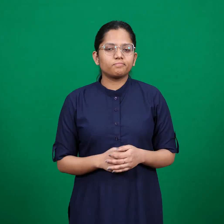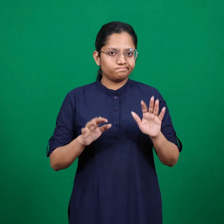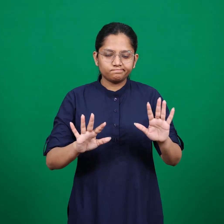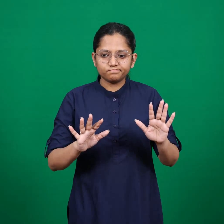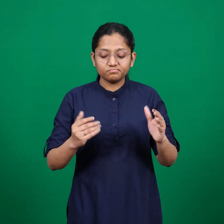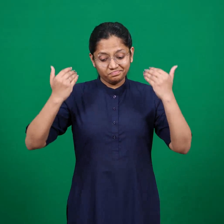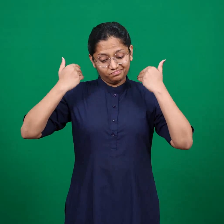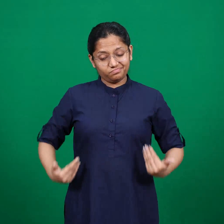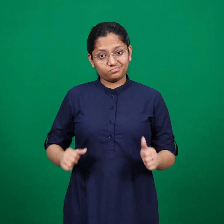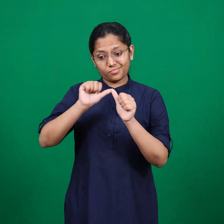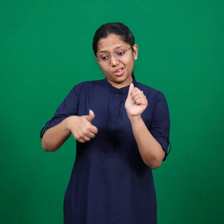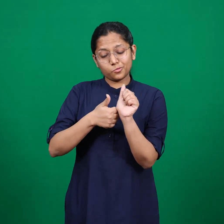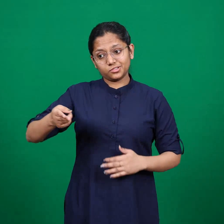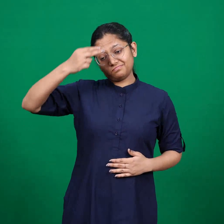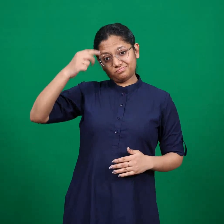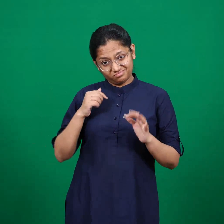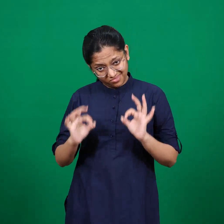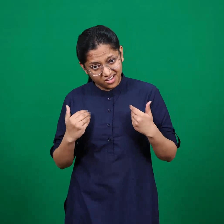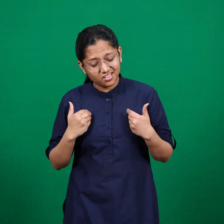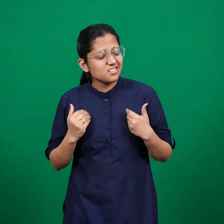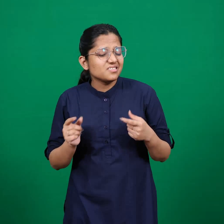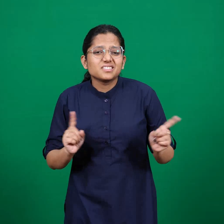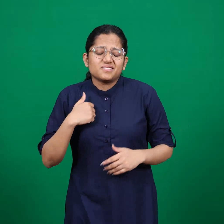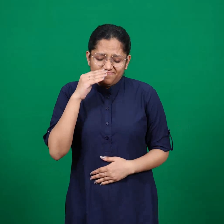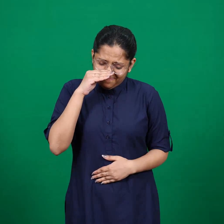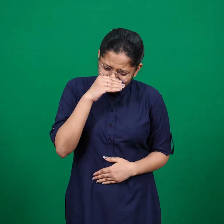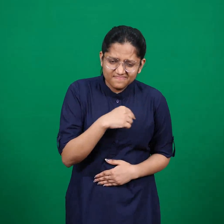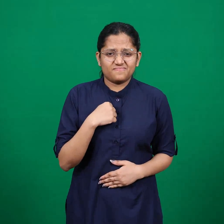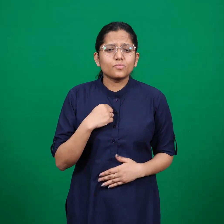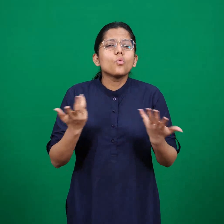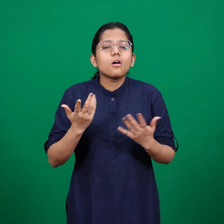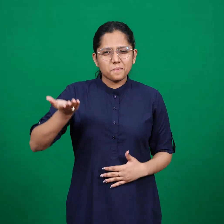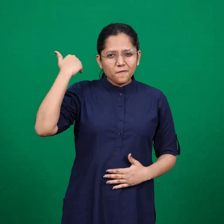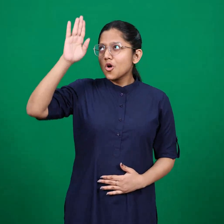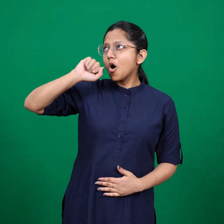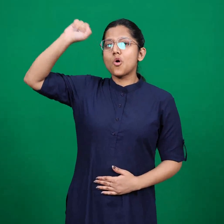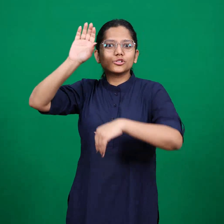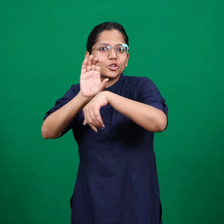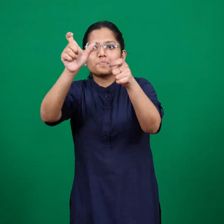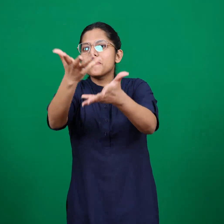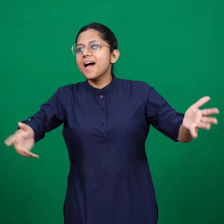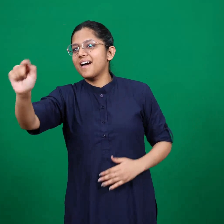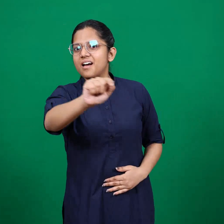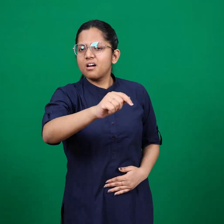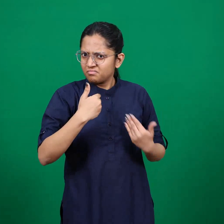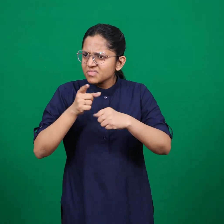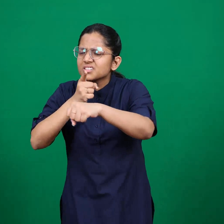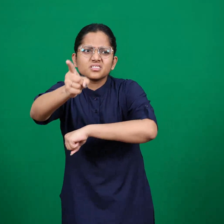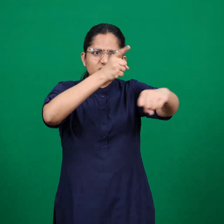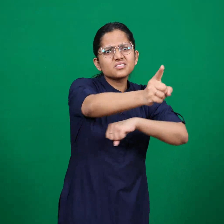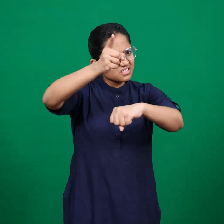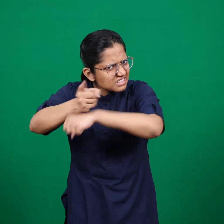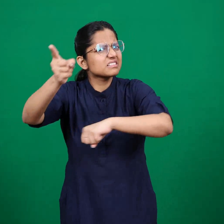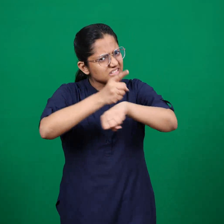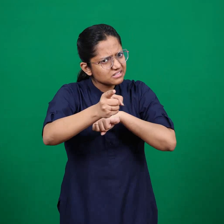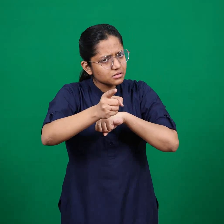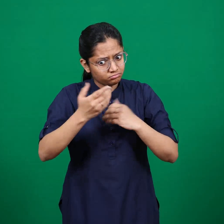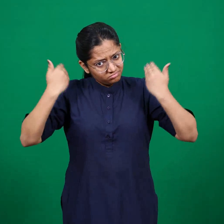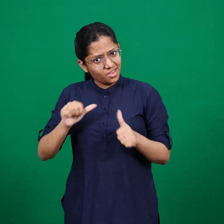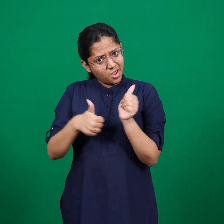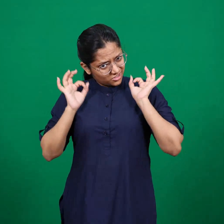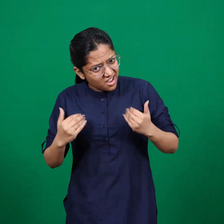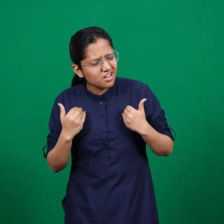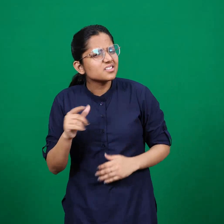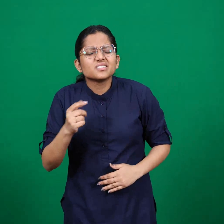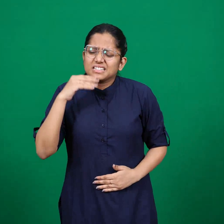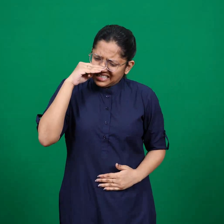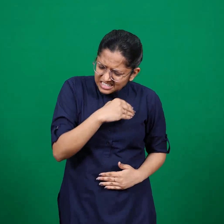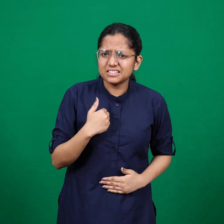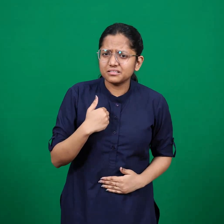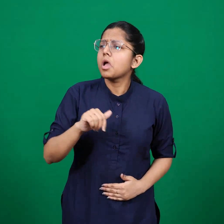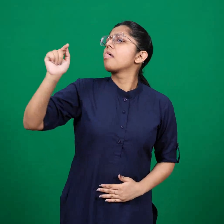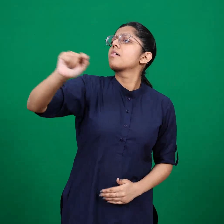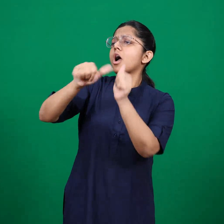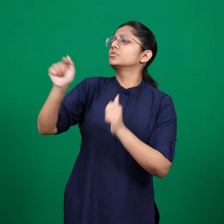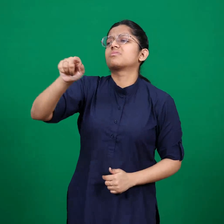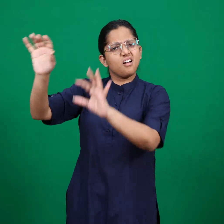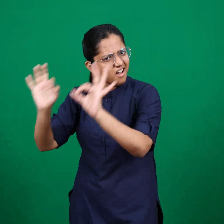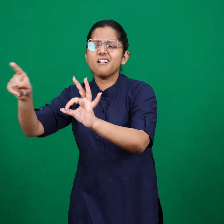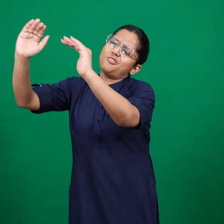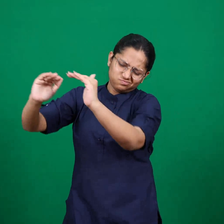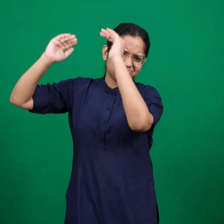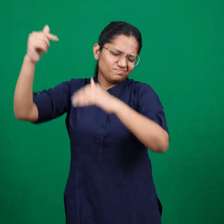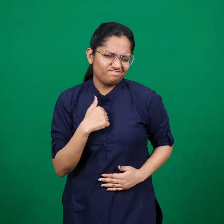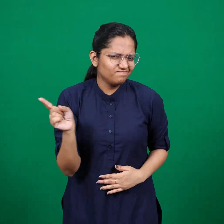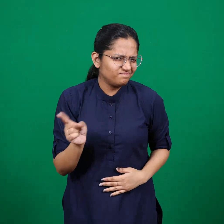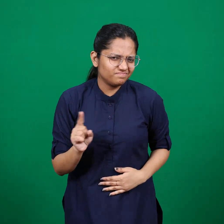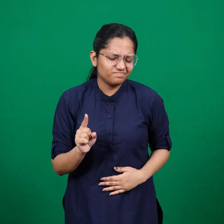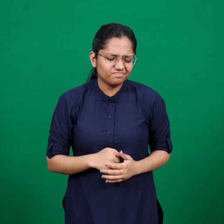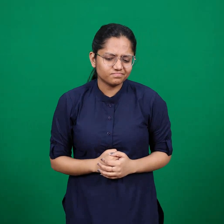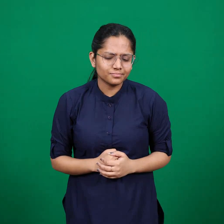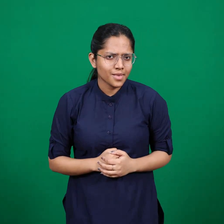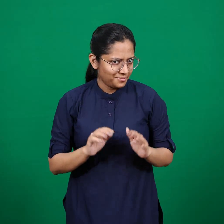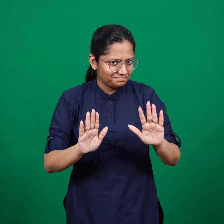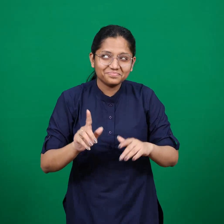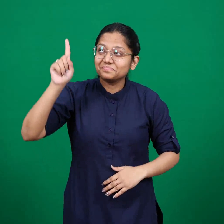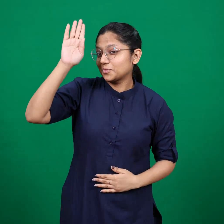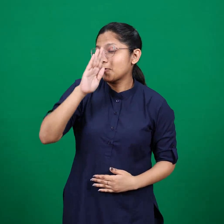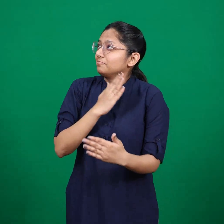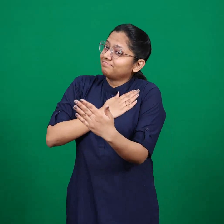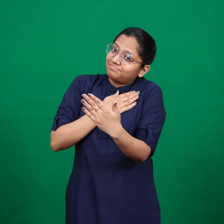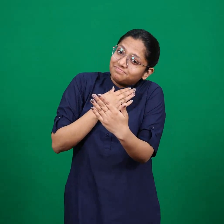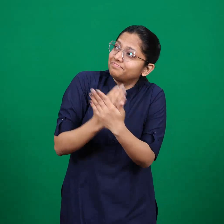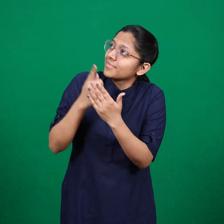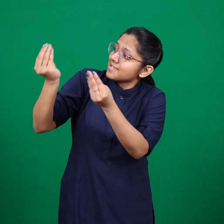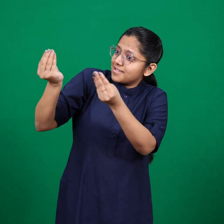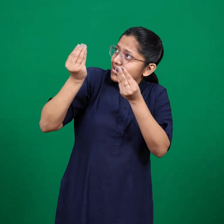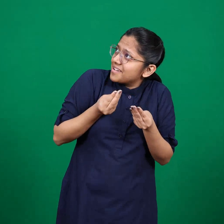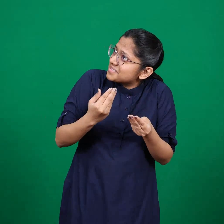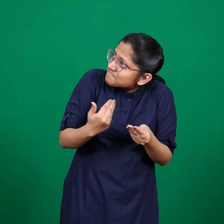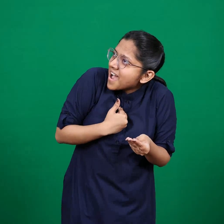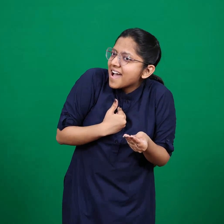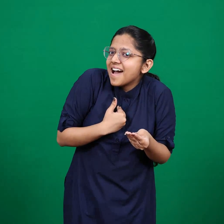For I am the least of the apostles and am unworthy to be called an apostle, because I persecuted the church of God.